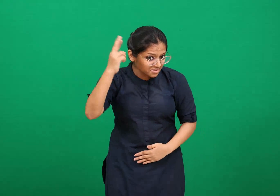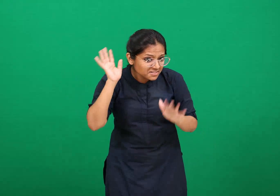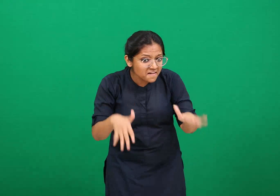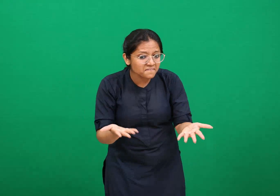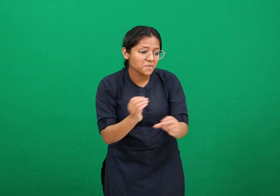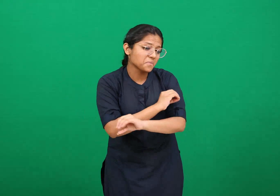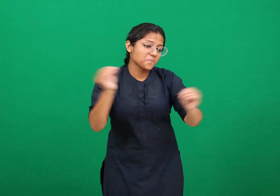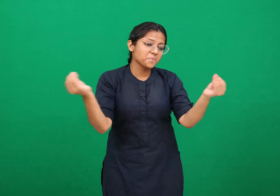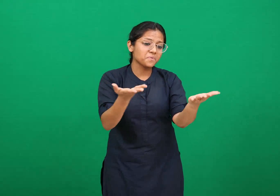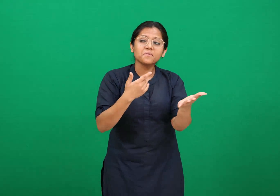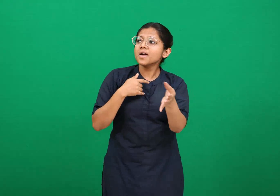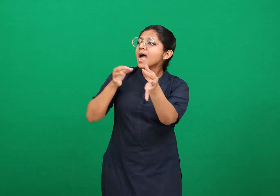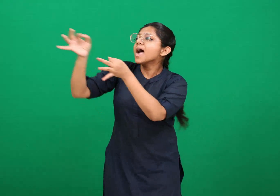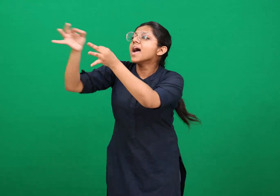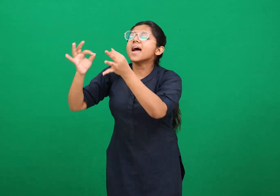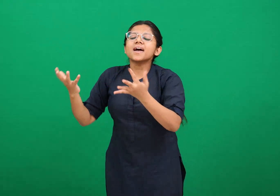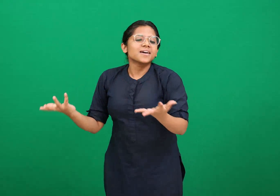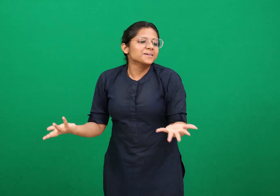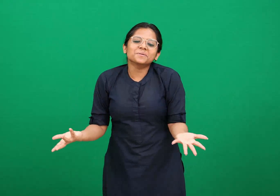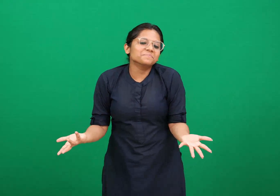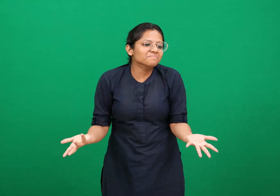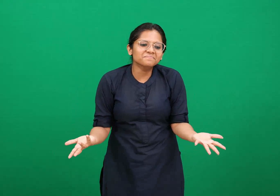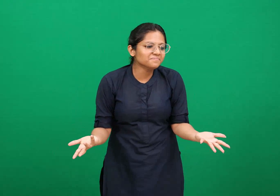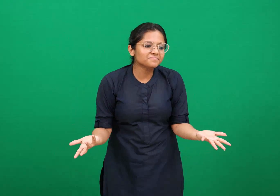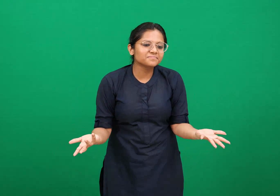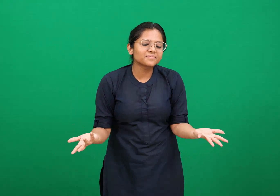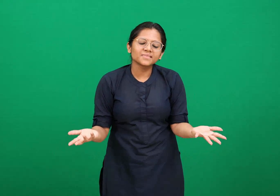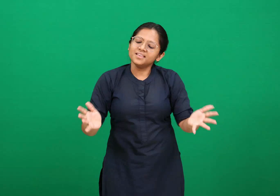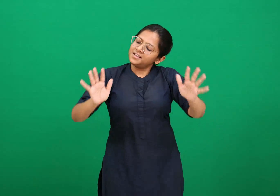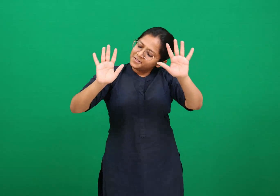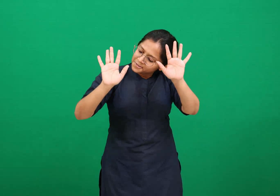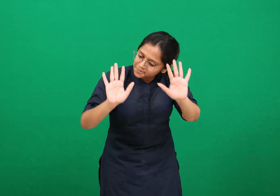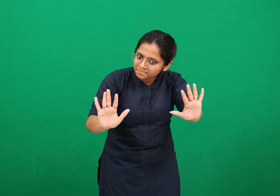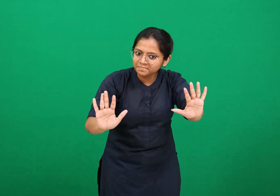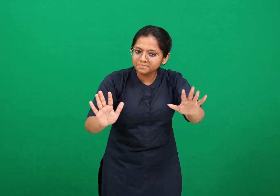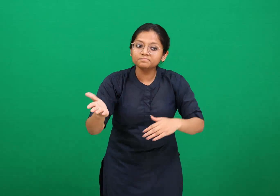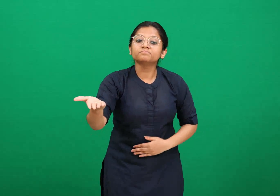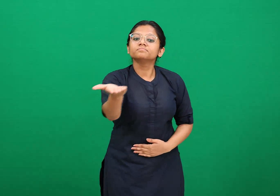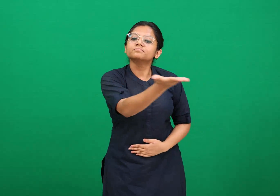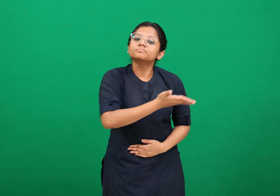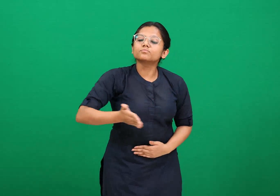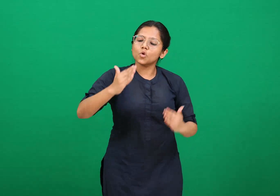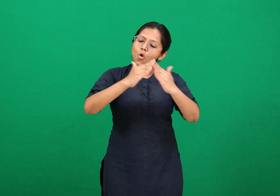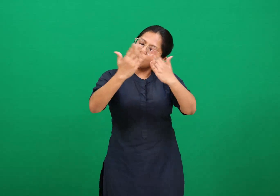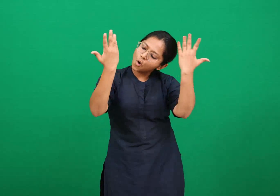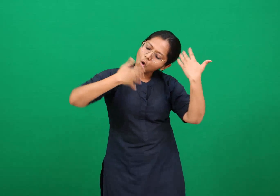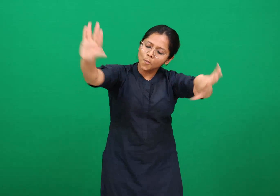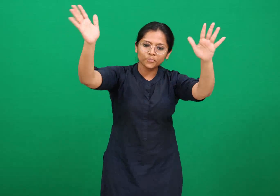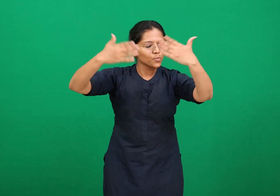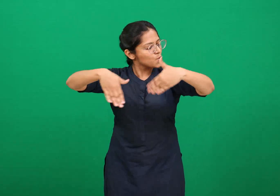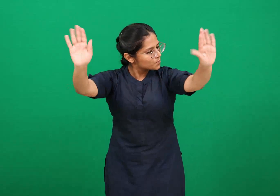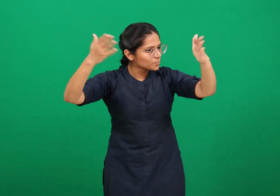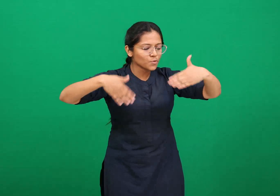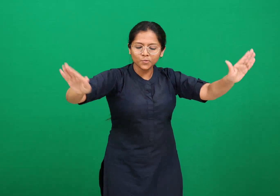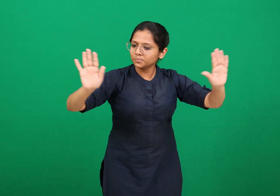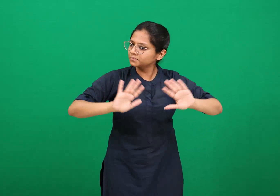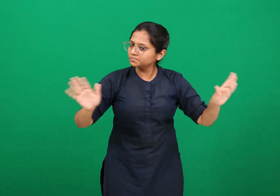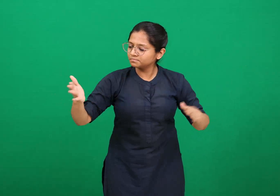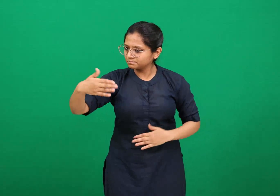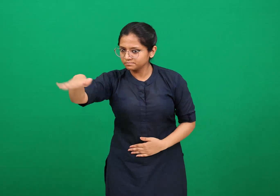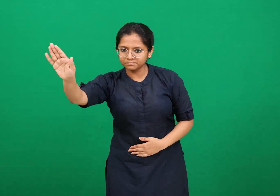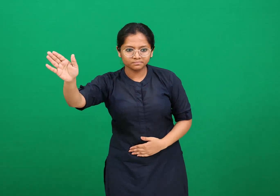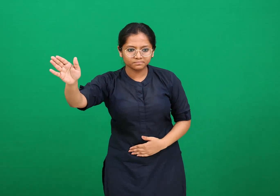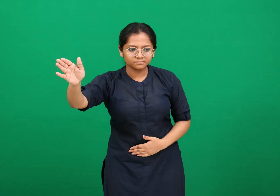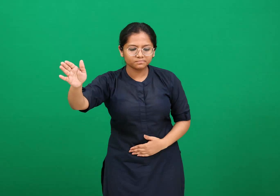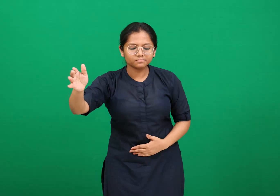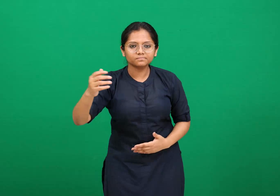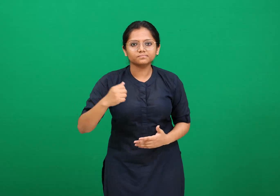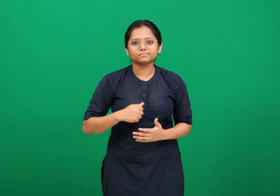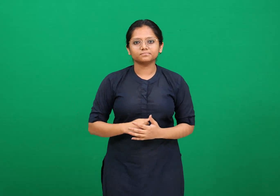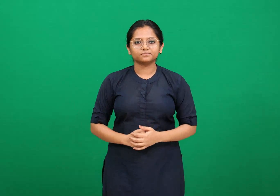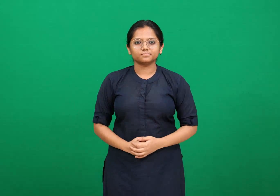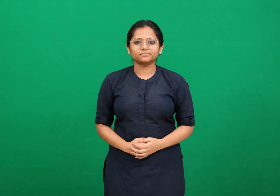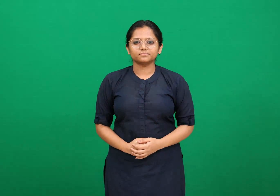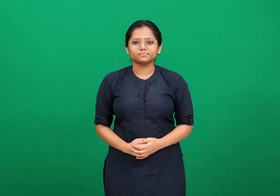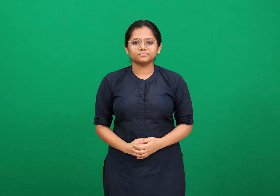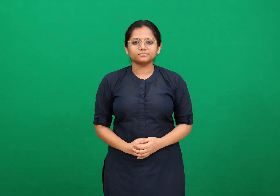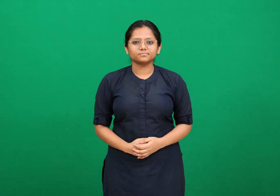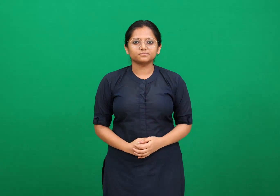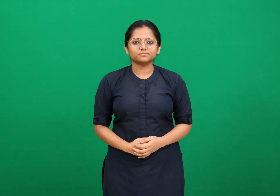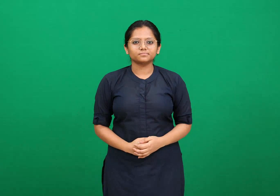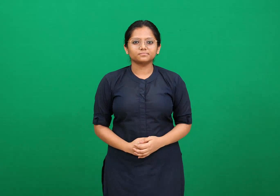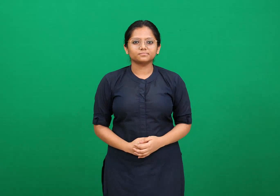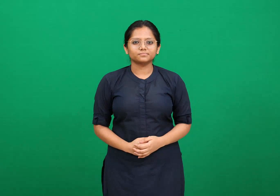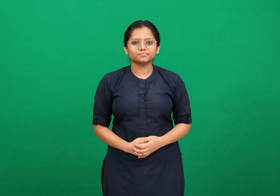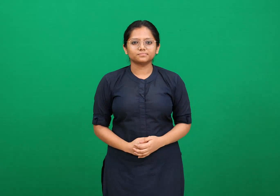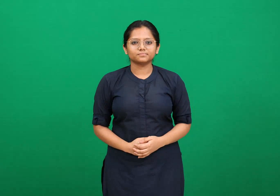After he had said this, he dismissed the assembly.